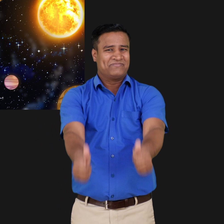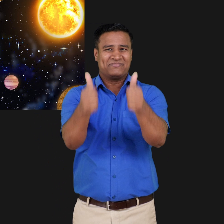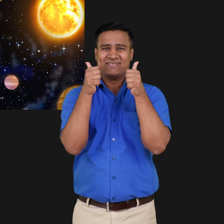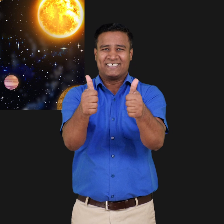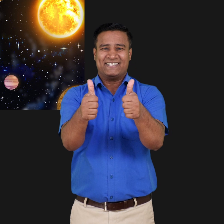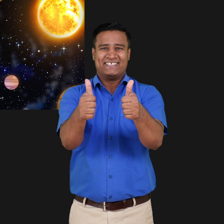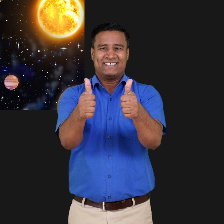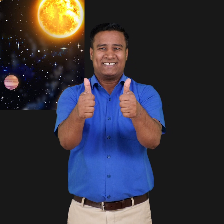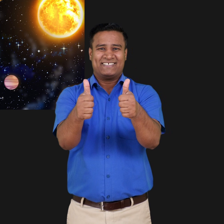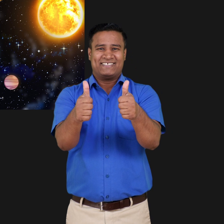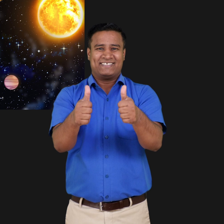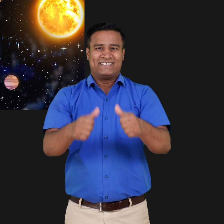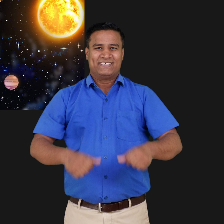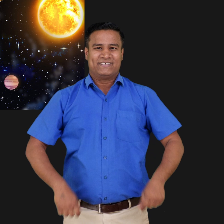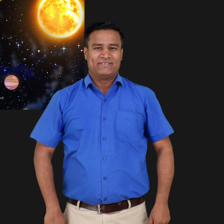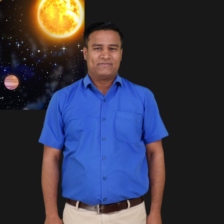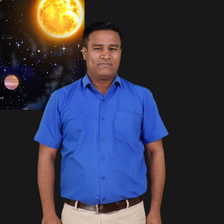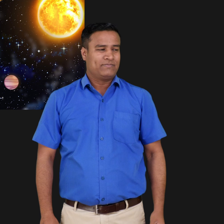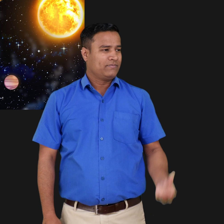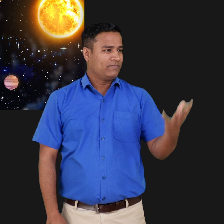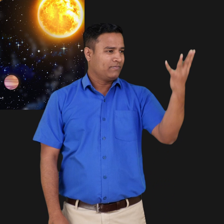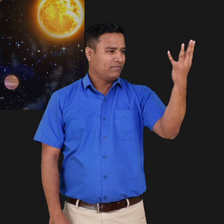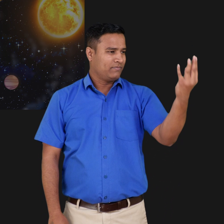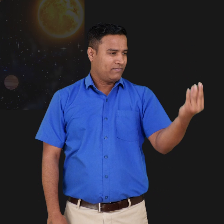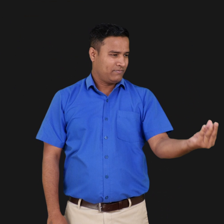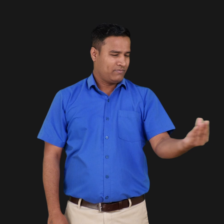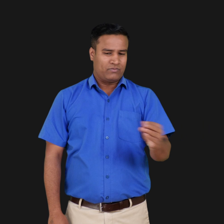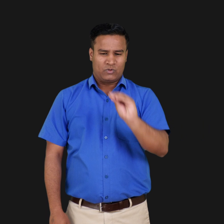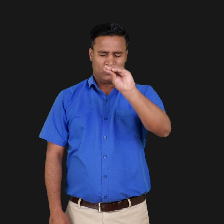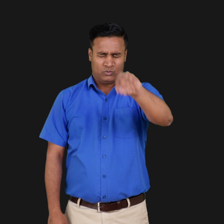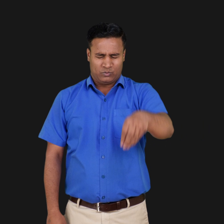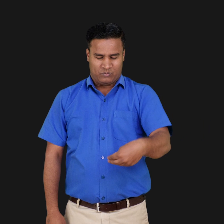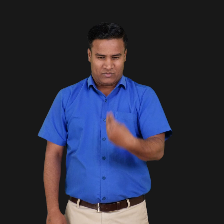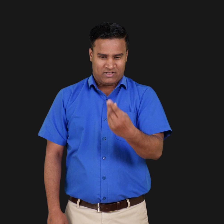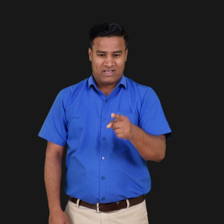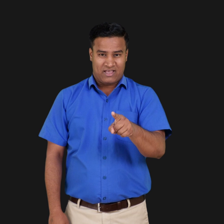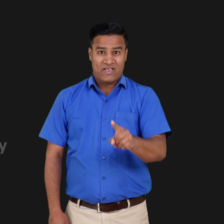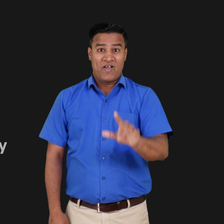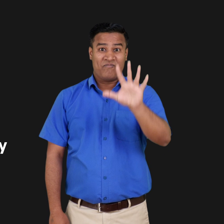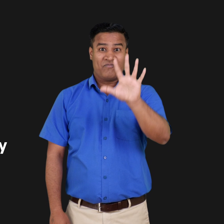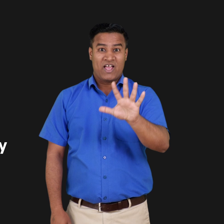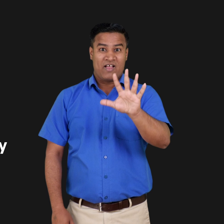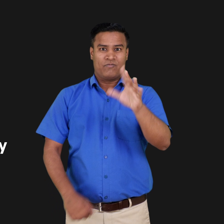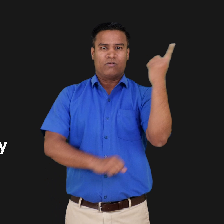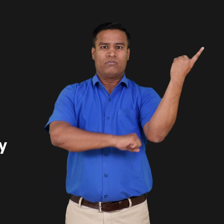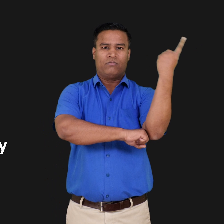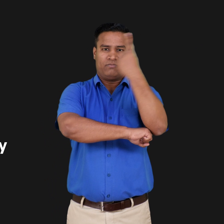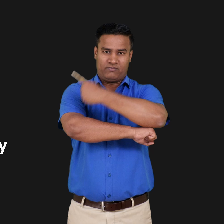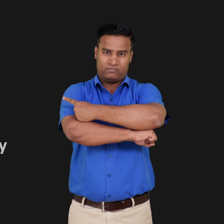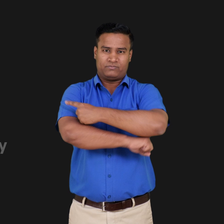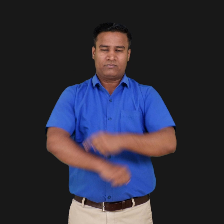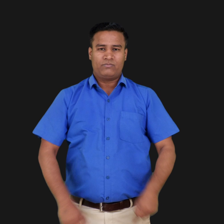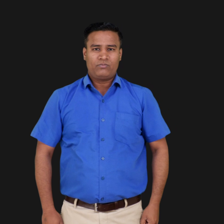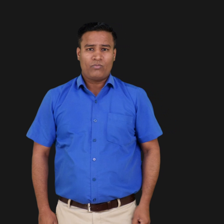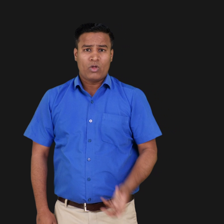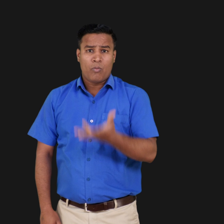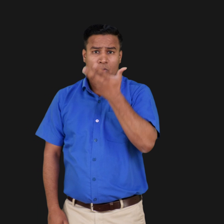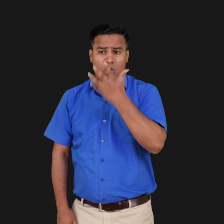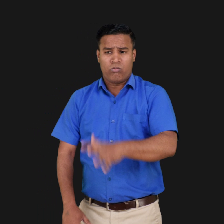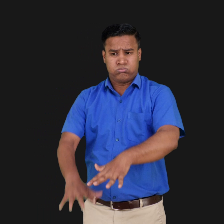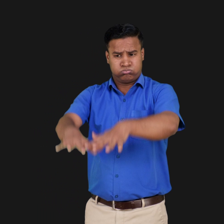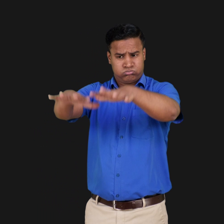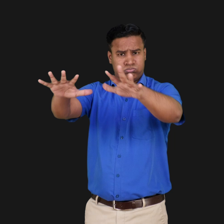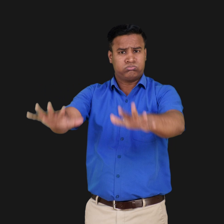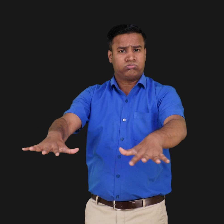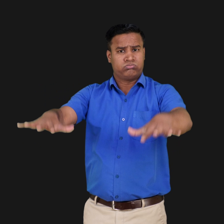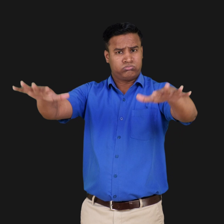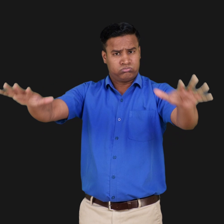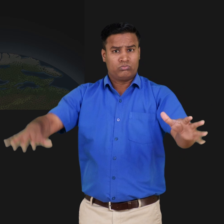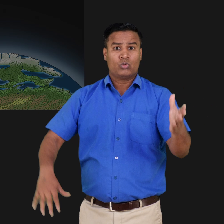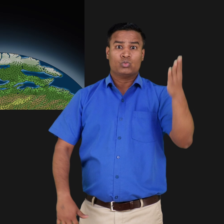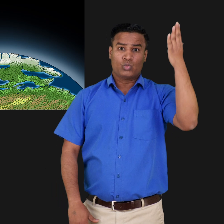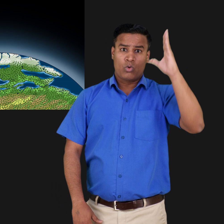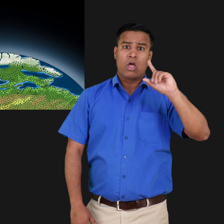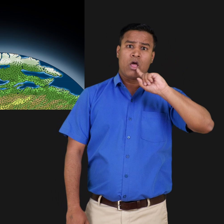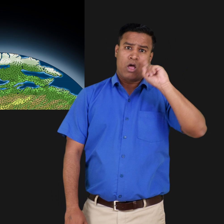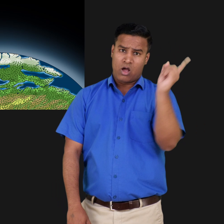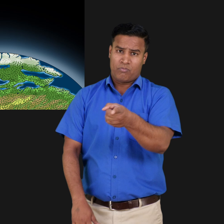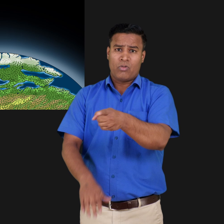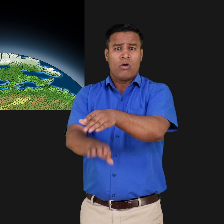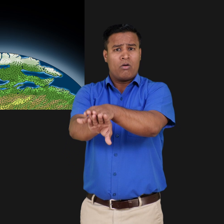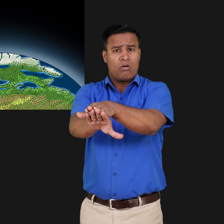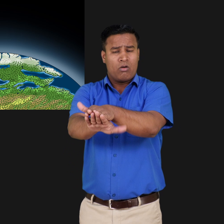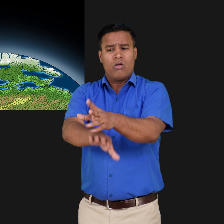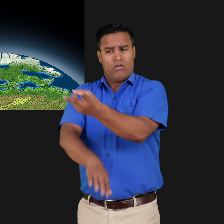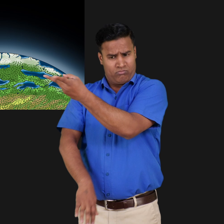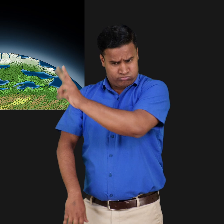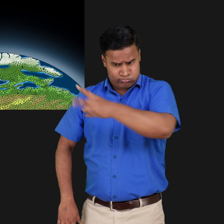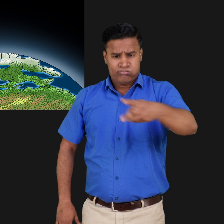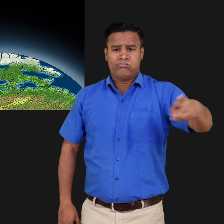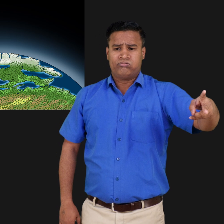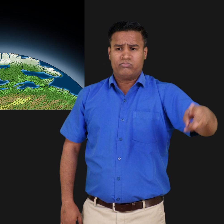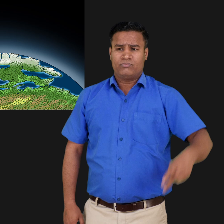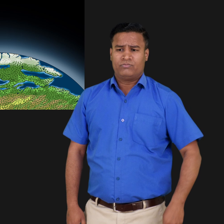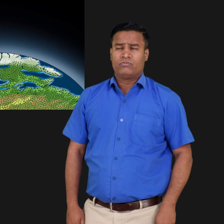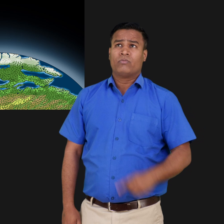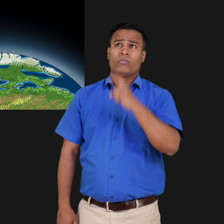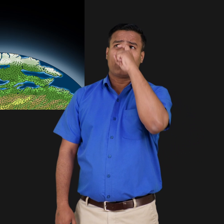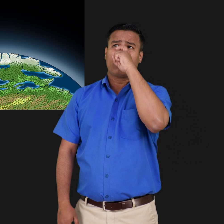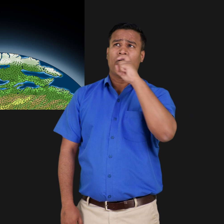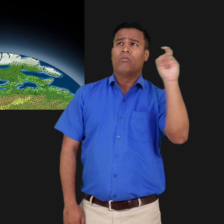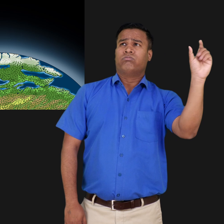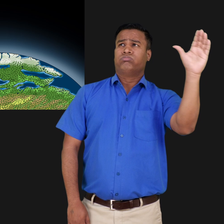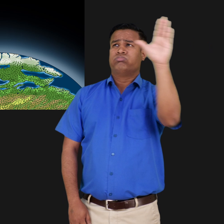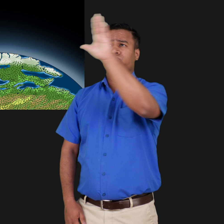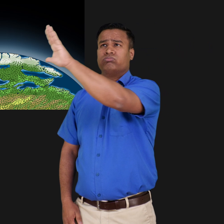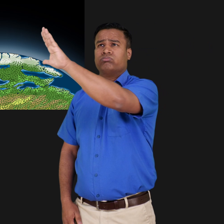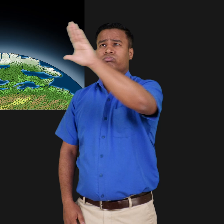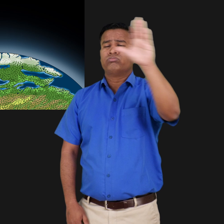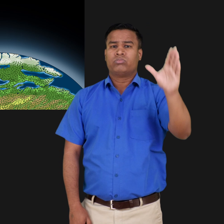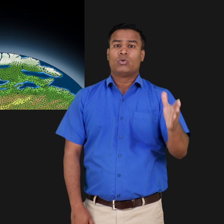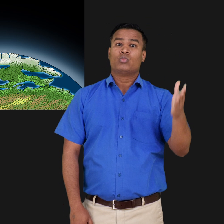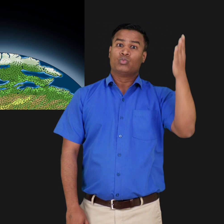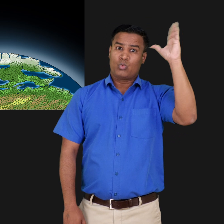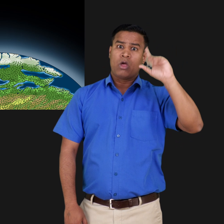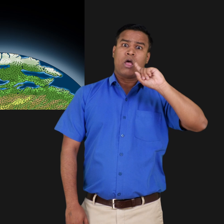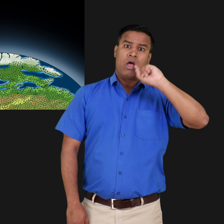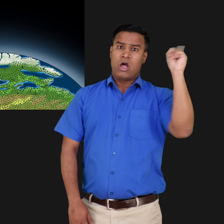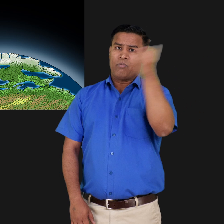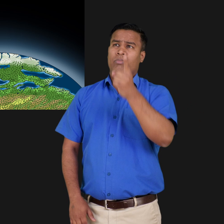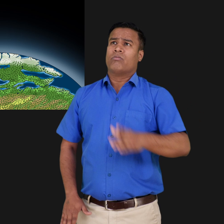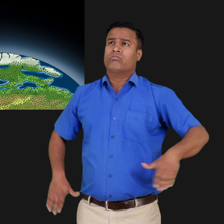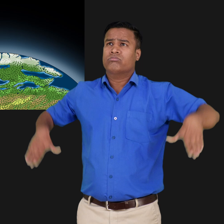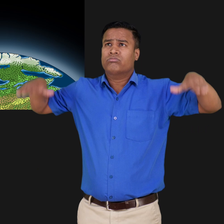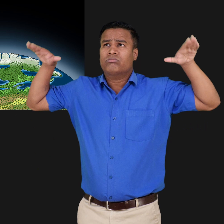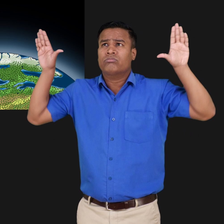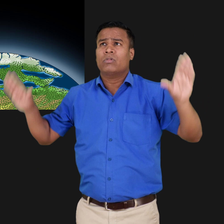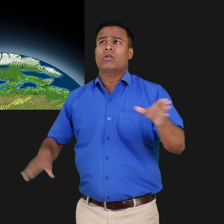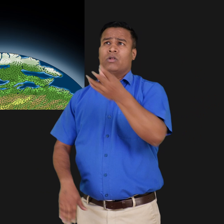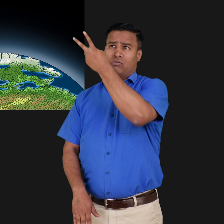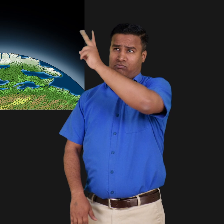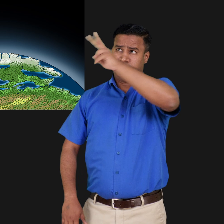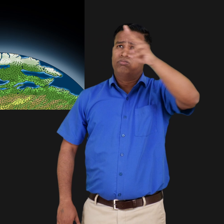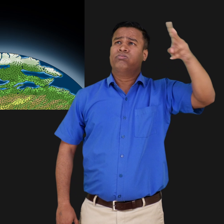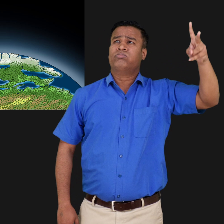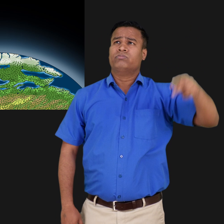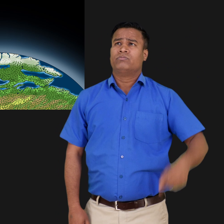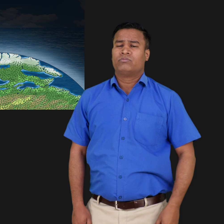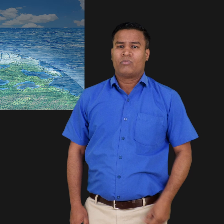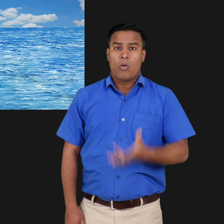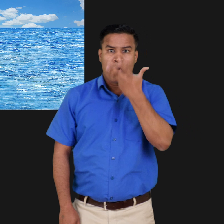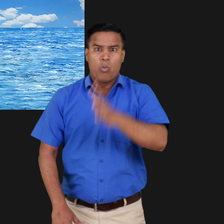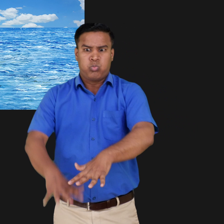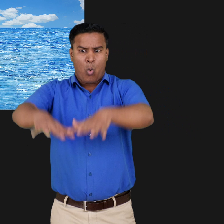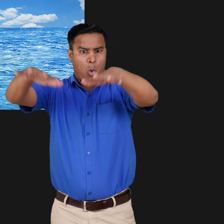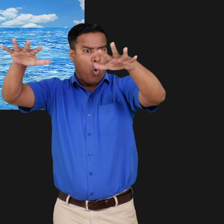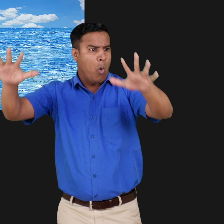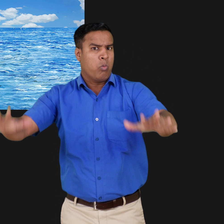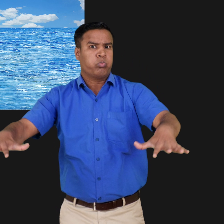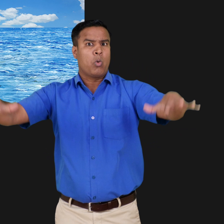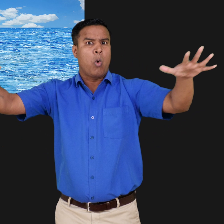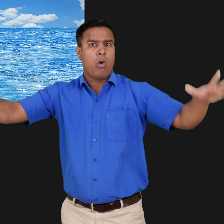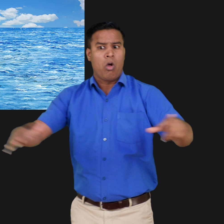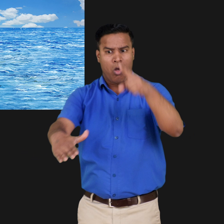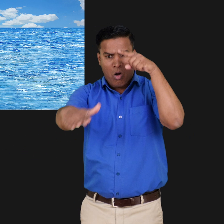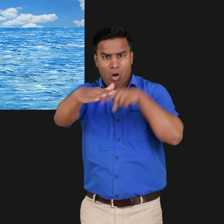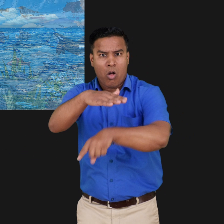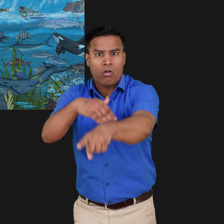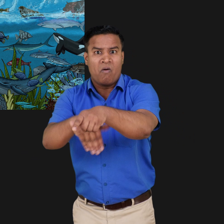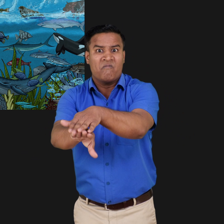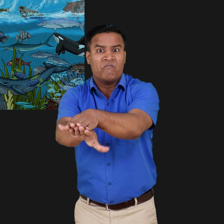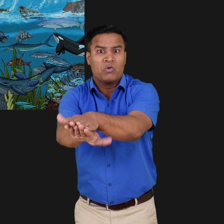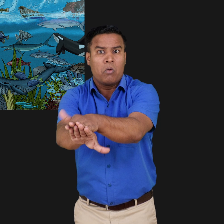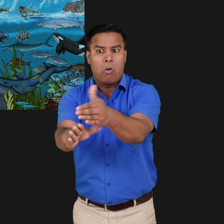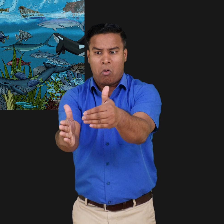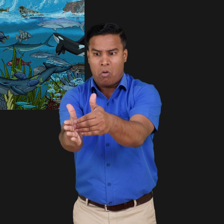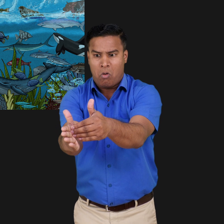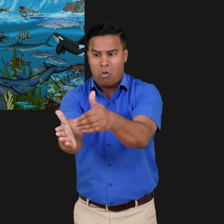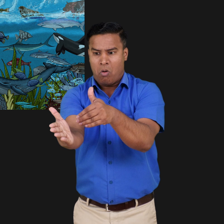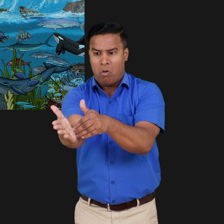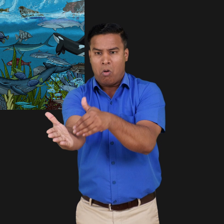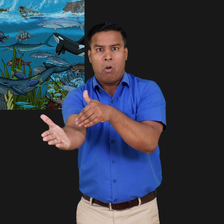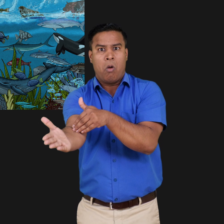And God said, “Let the waters teem with living creatures, and let birds fly above the earth in the open expanse of the sky.”